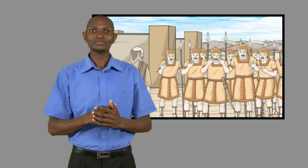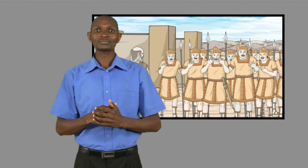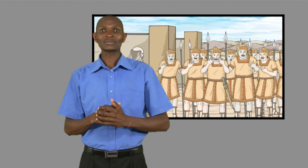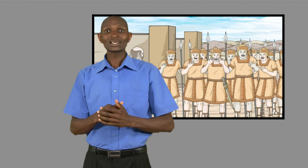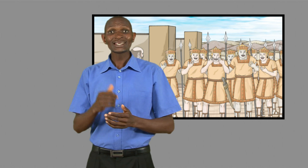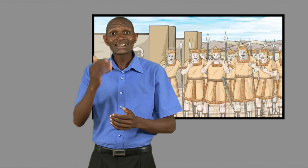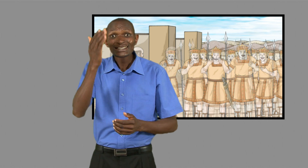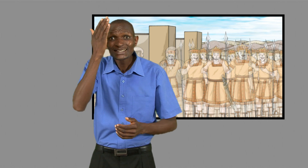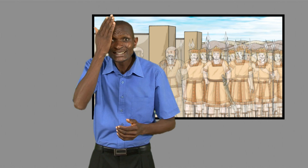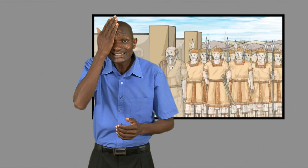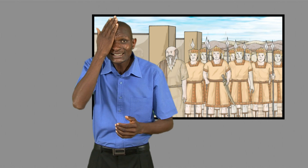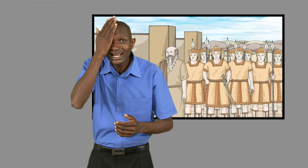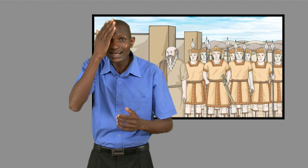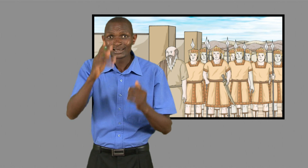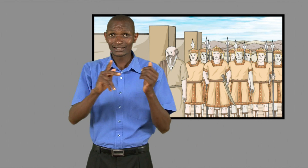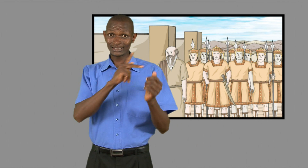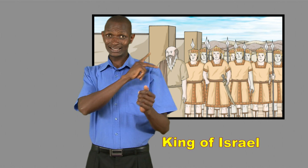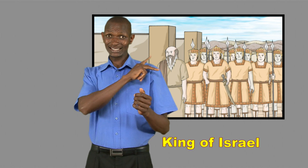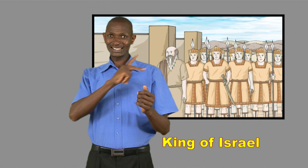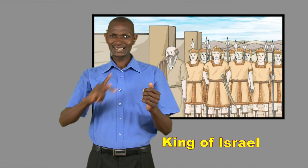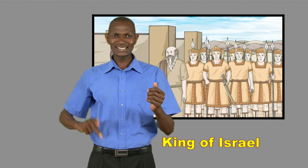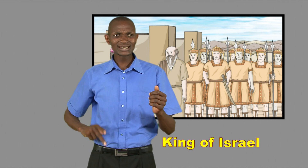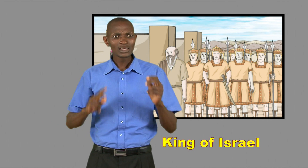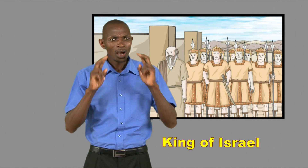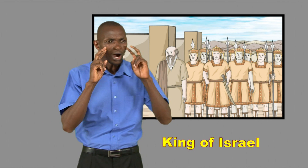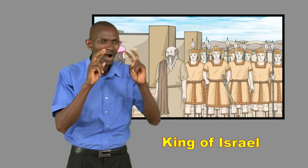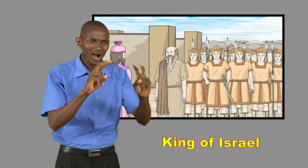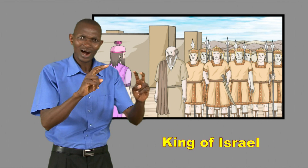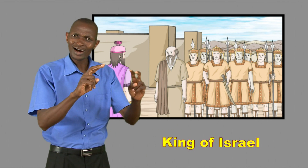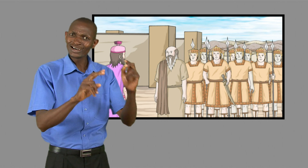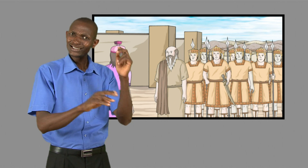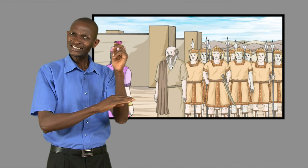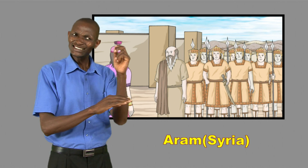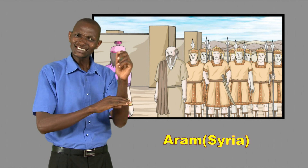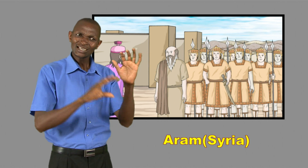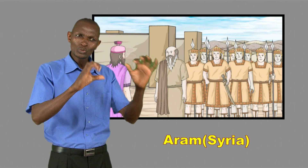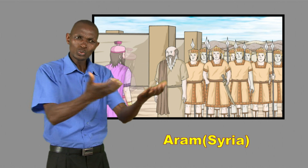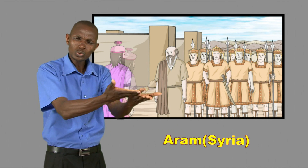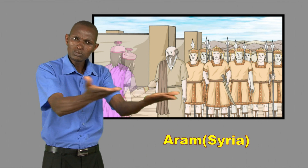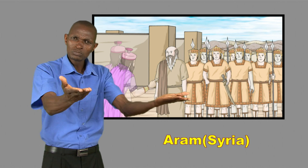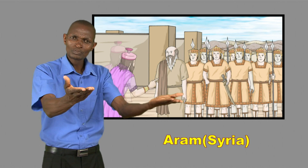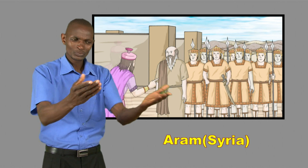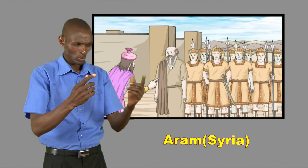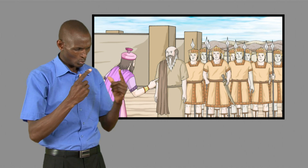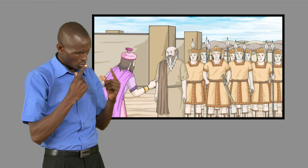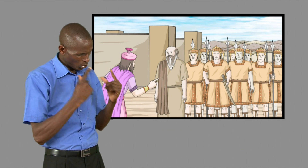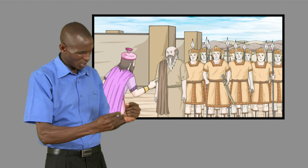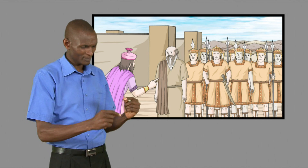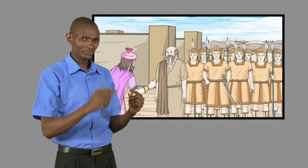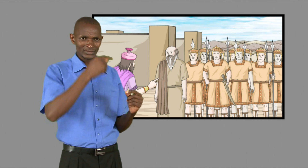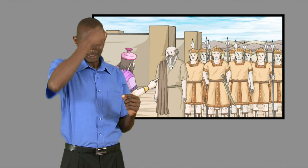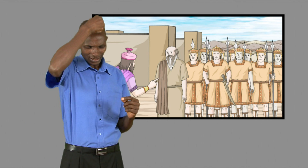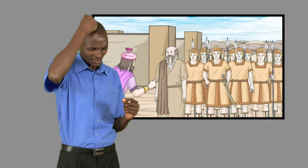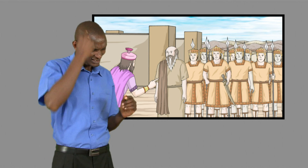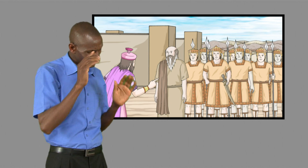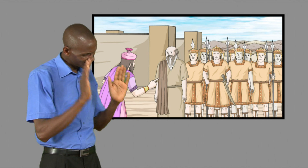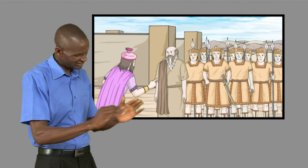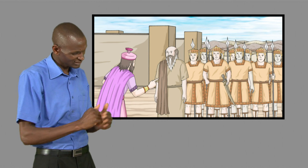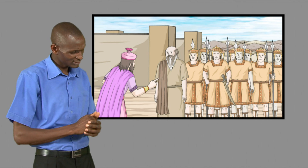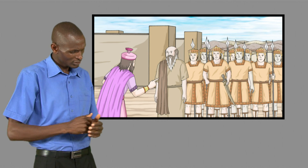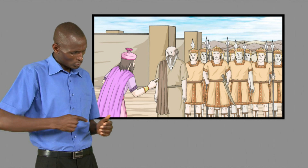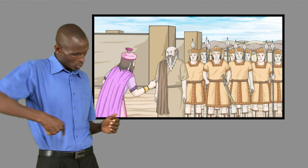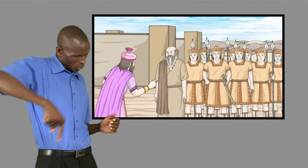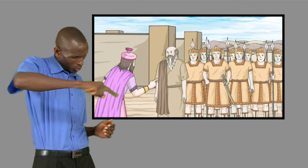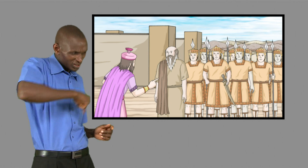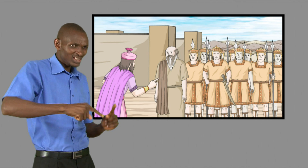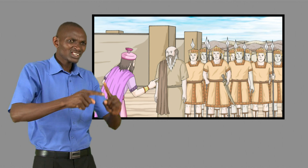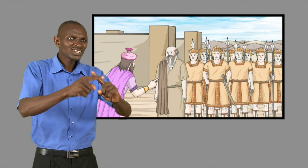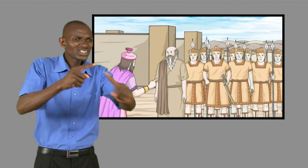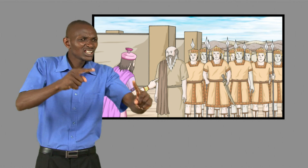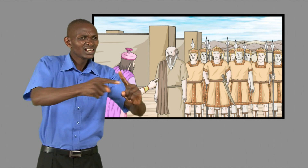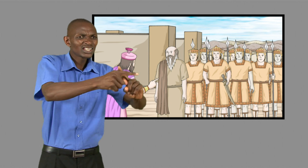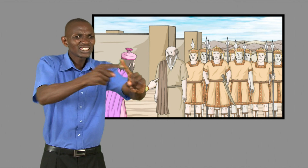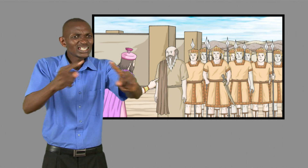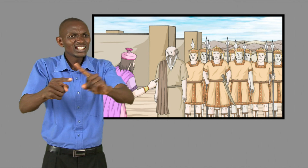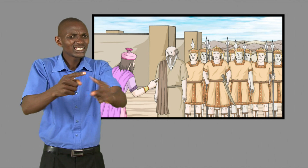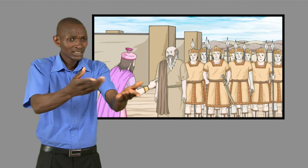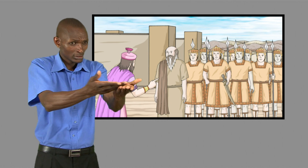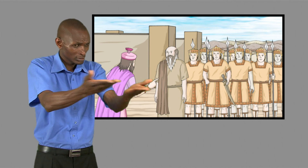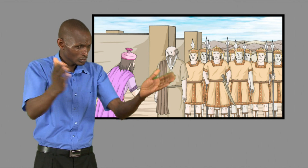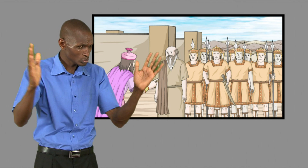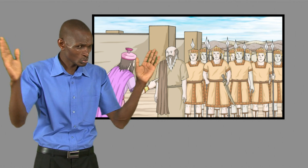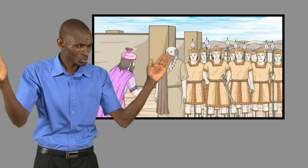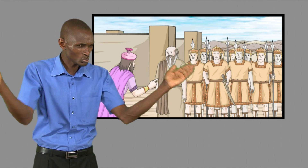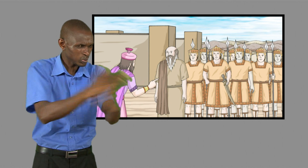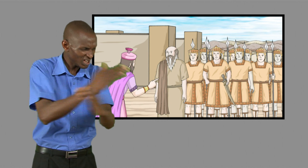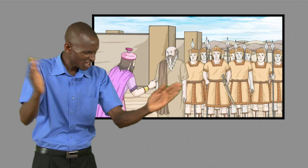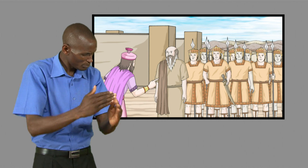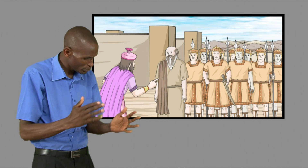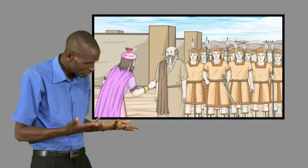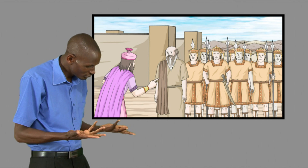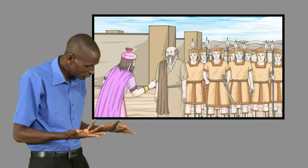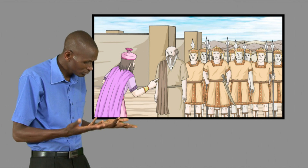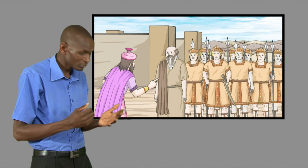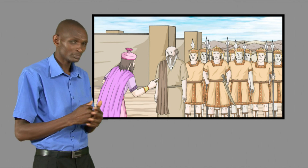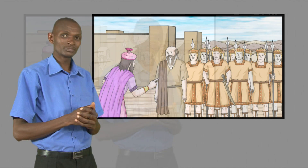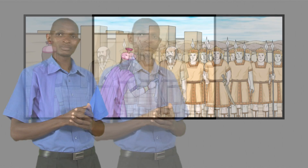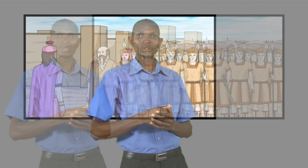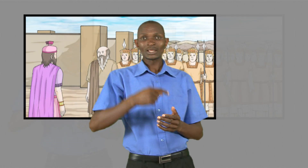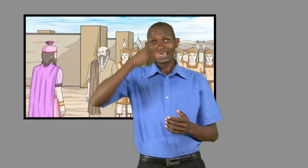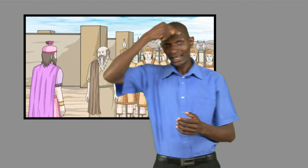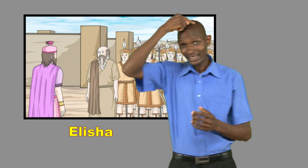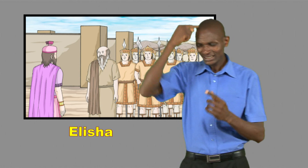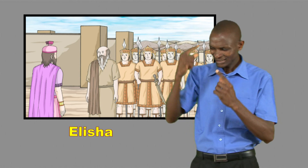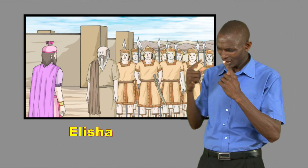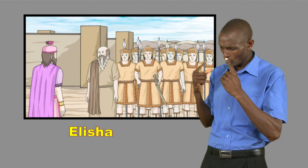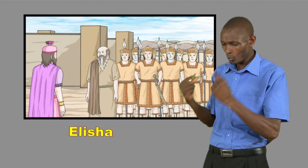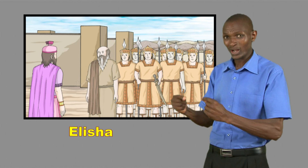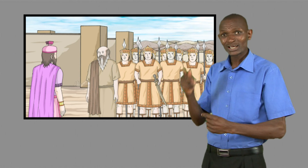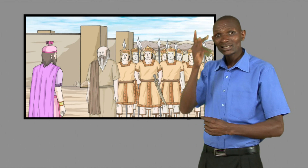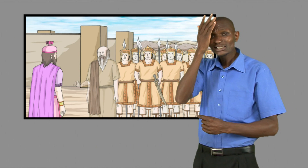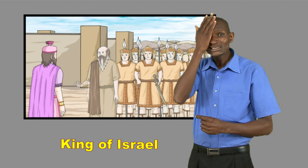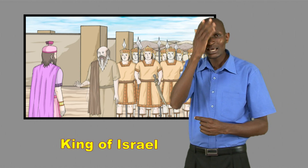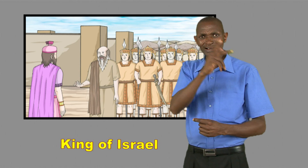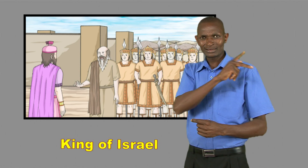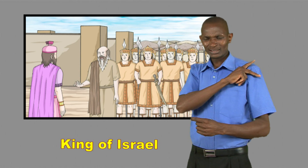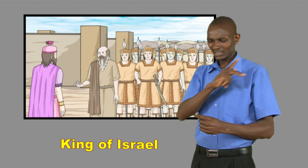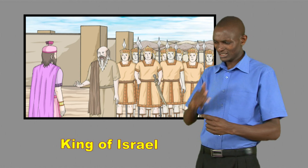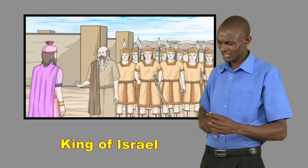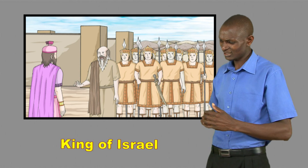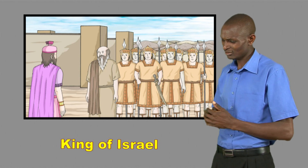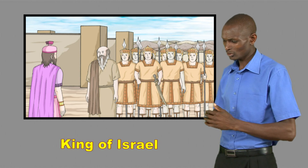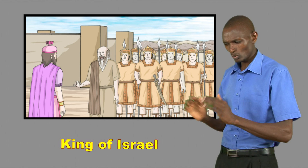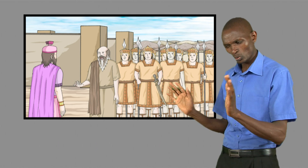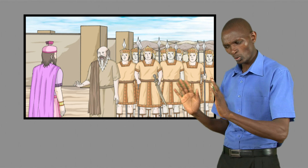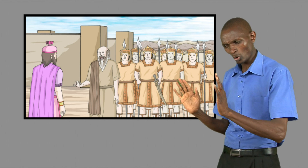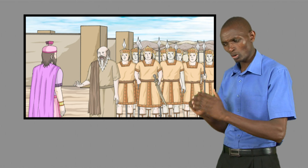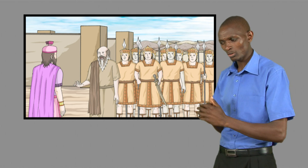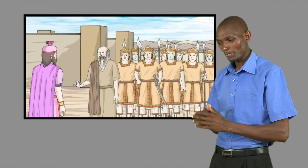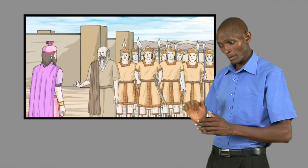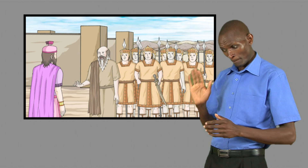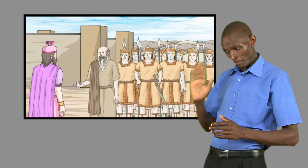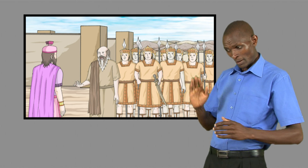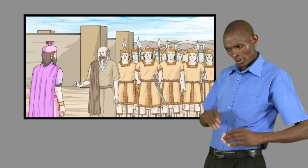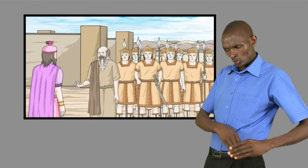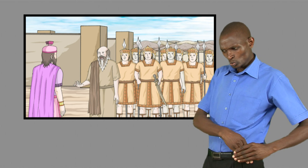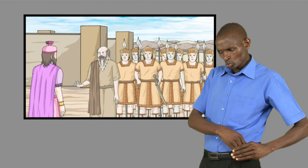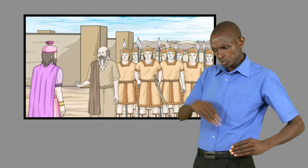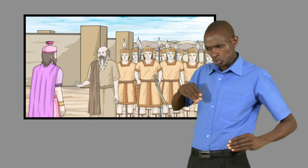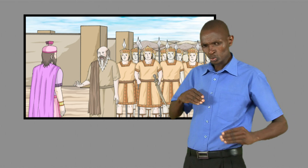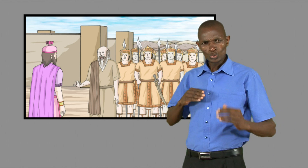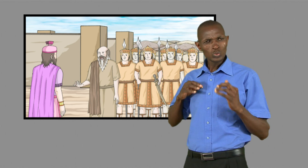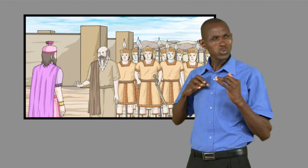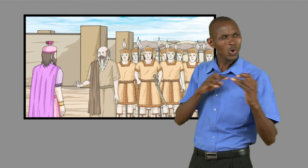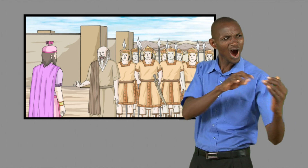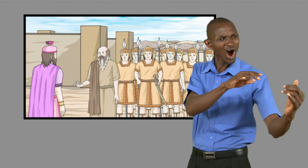And when the king of Israel saw them, he asked Elisha, “My father, shall I kill them? Shall I kill them?”